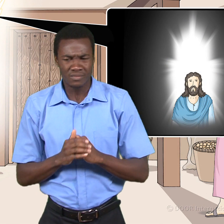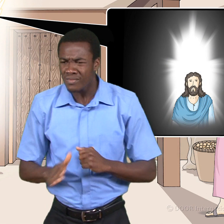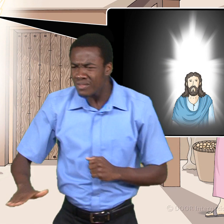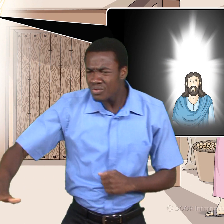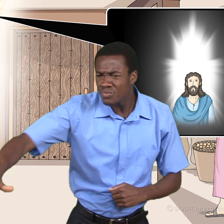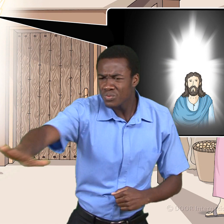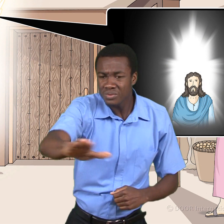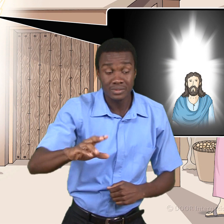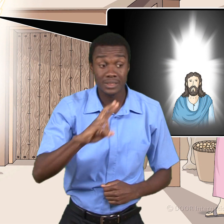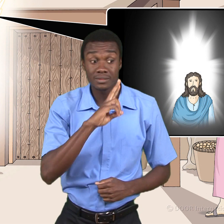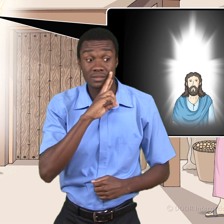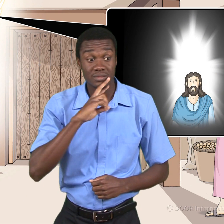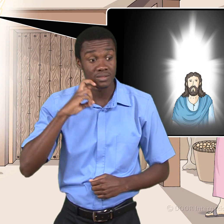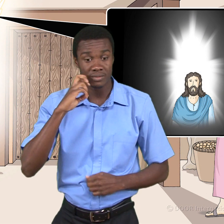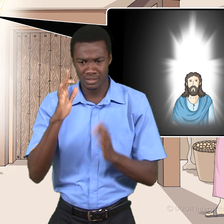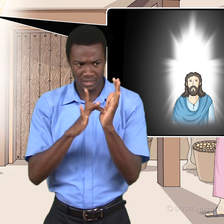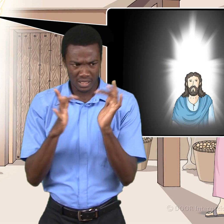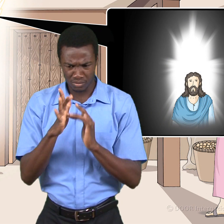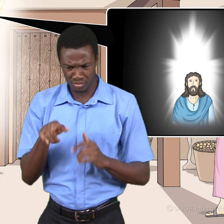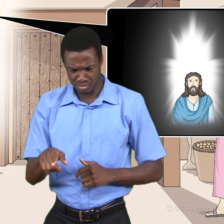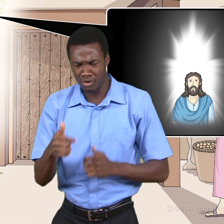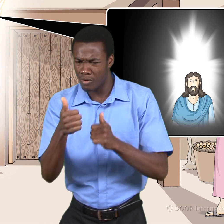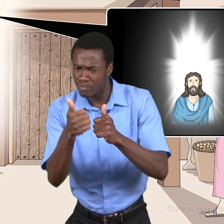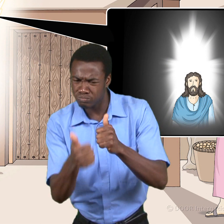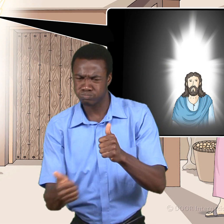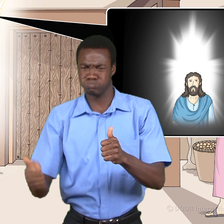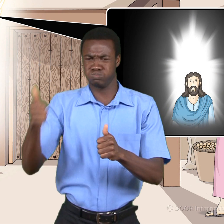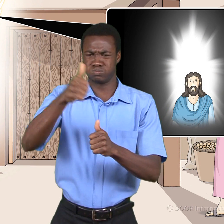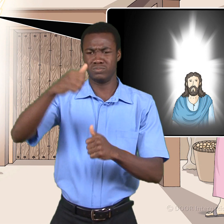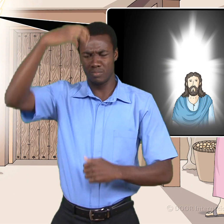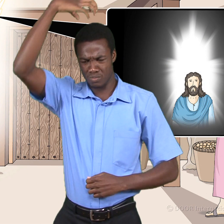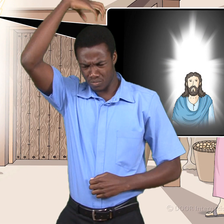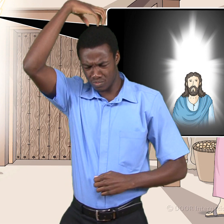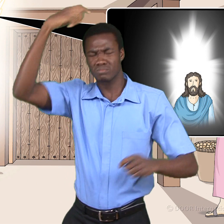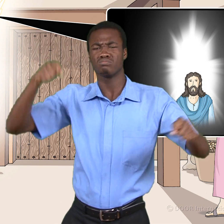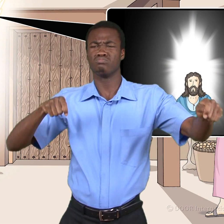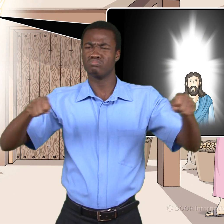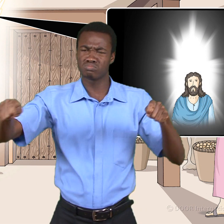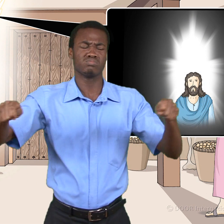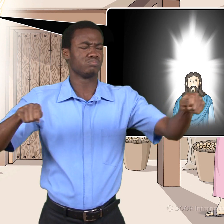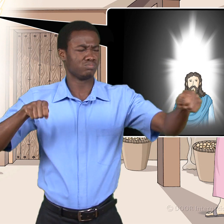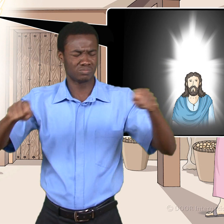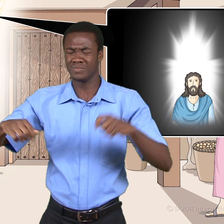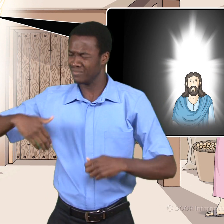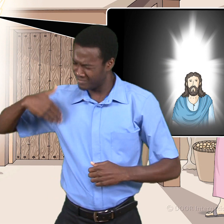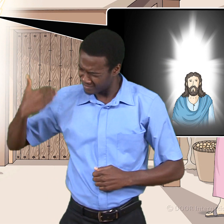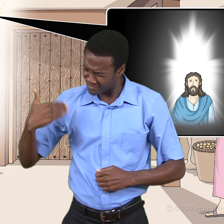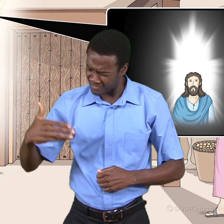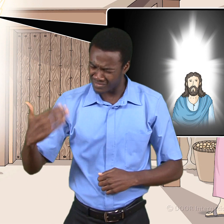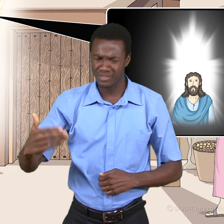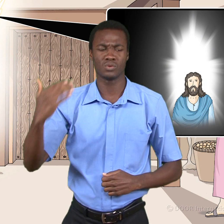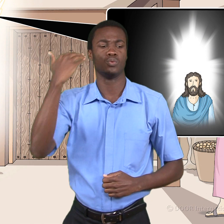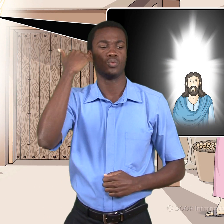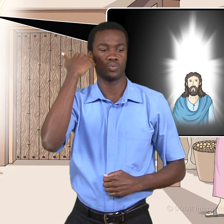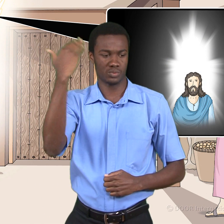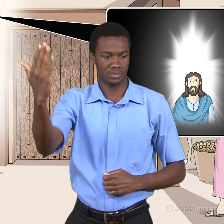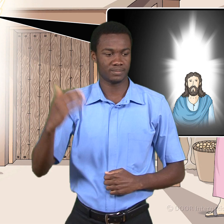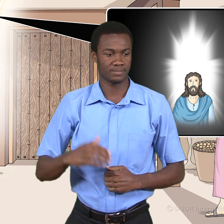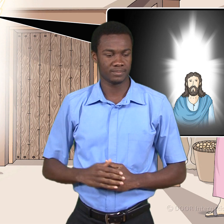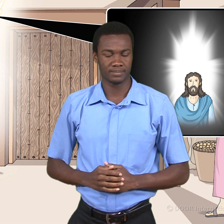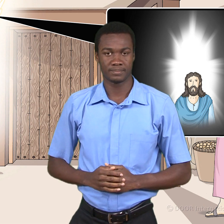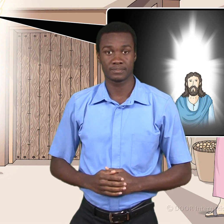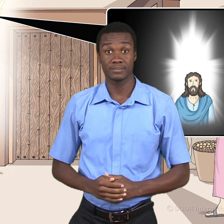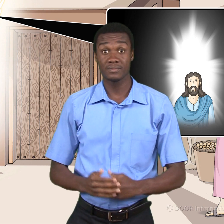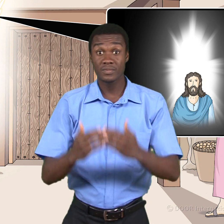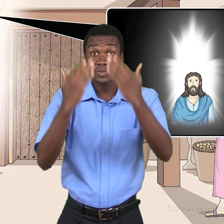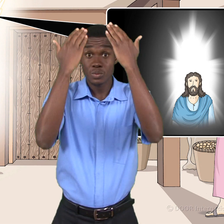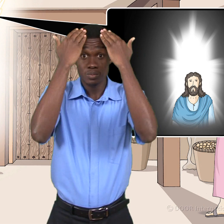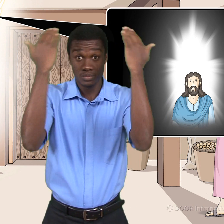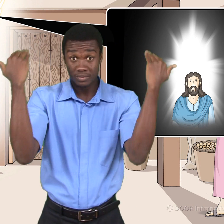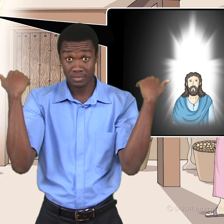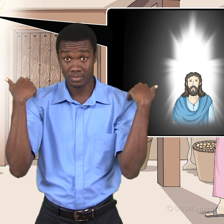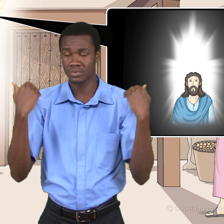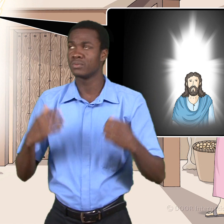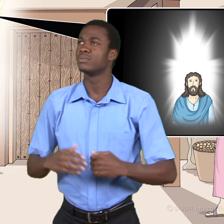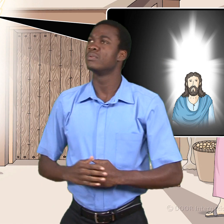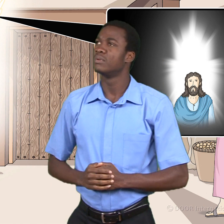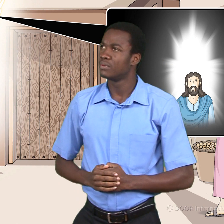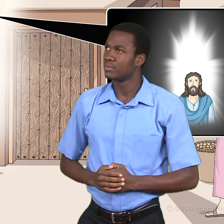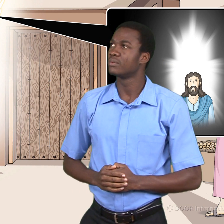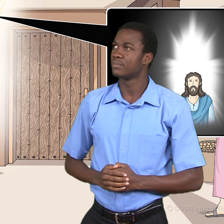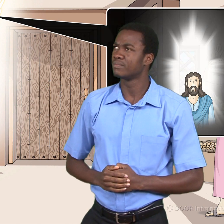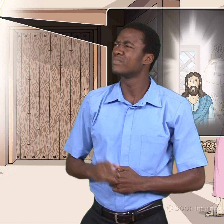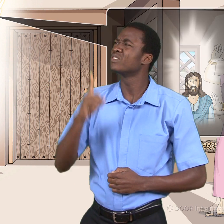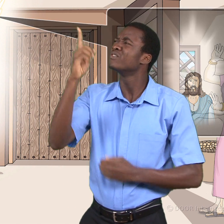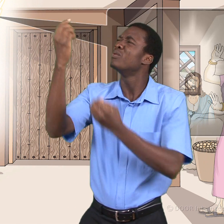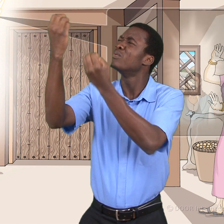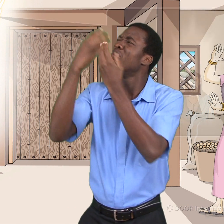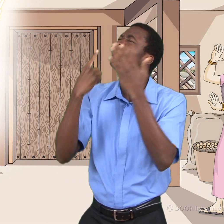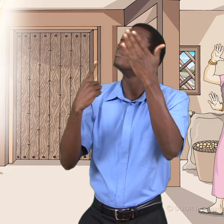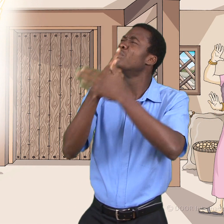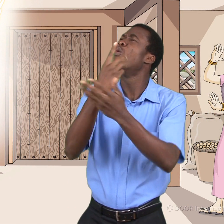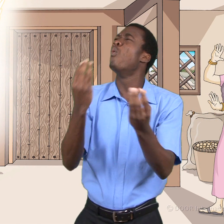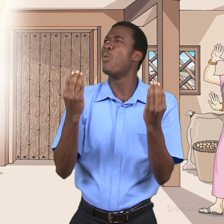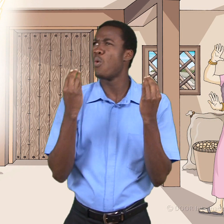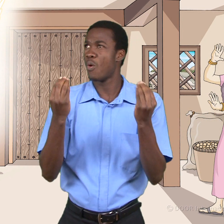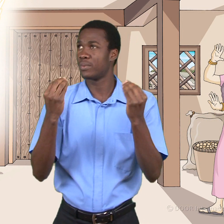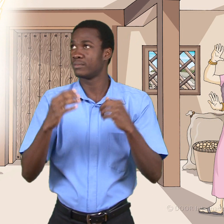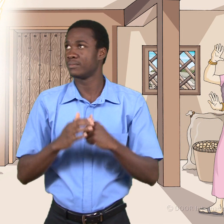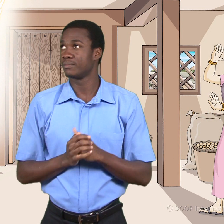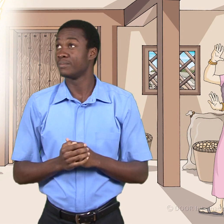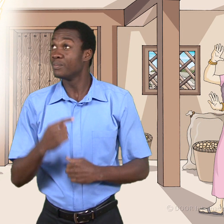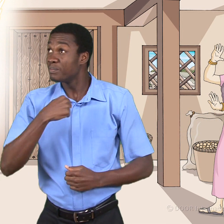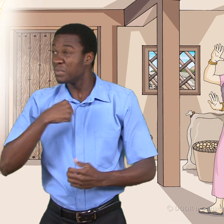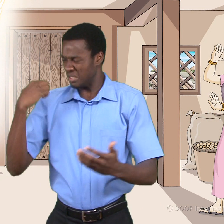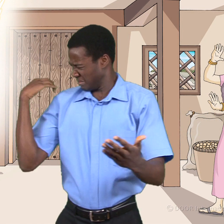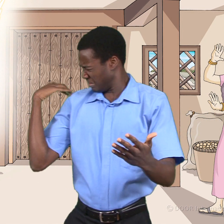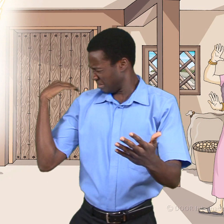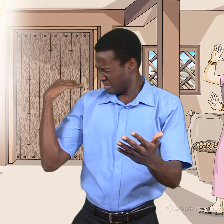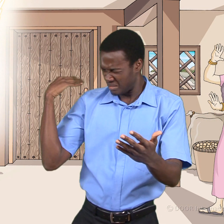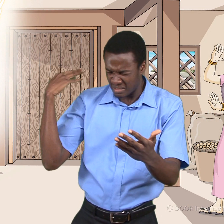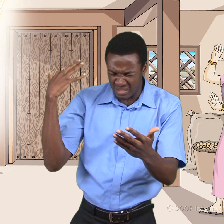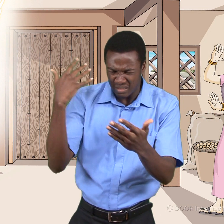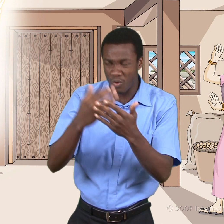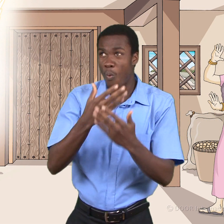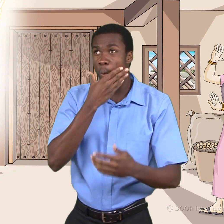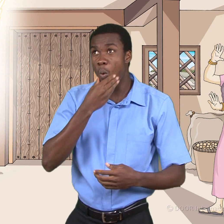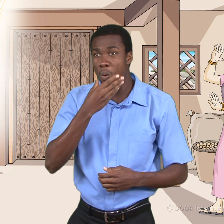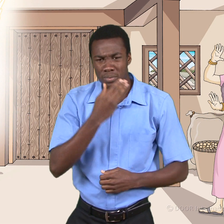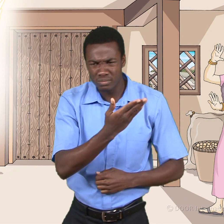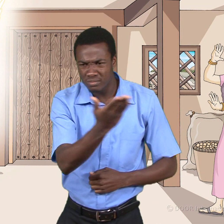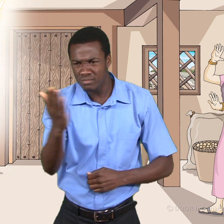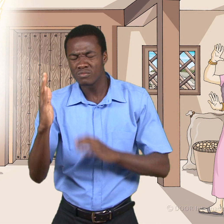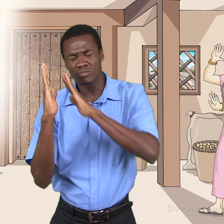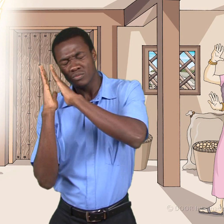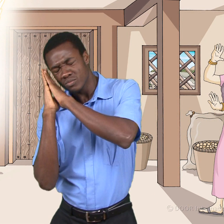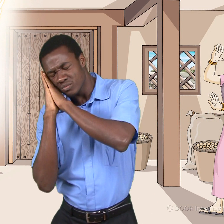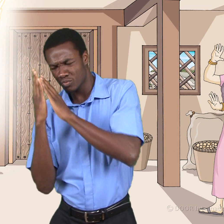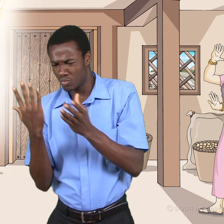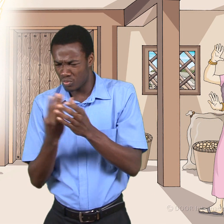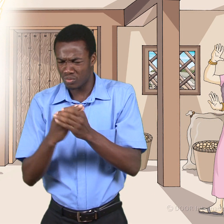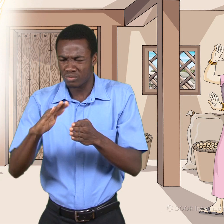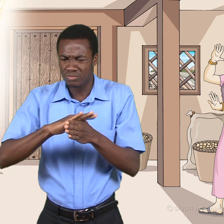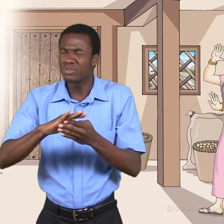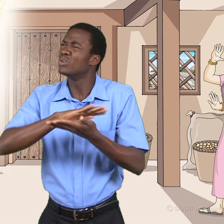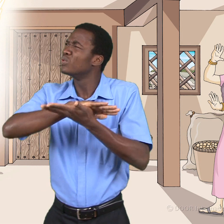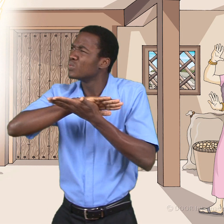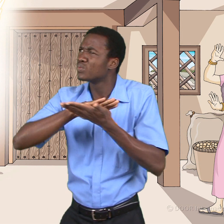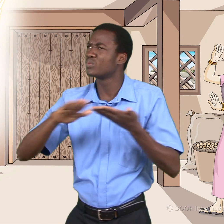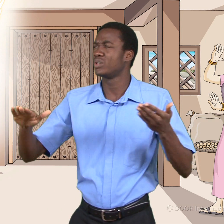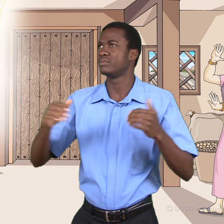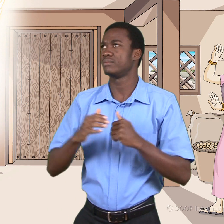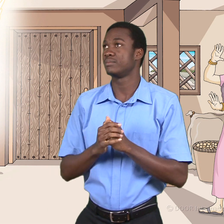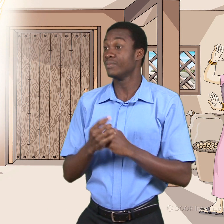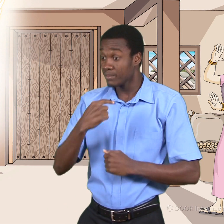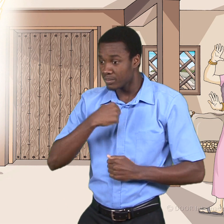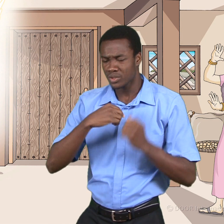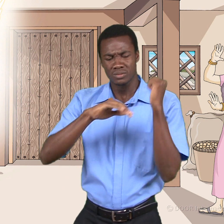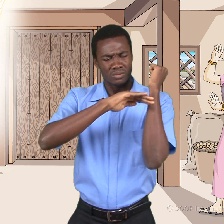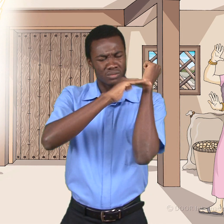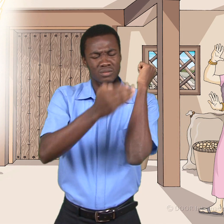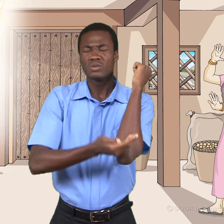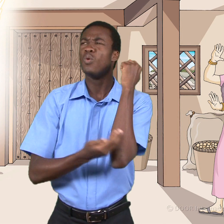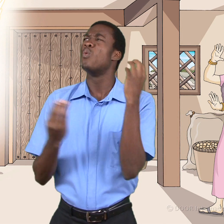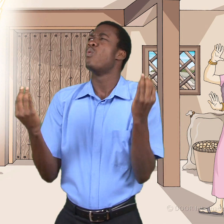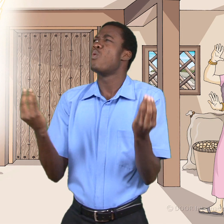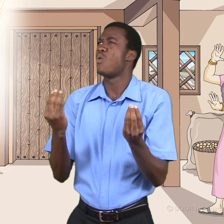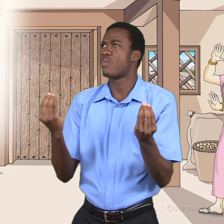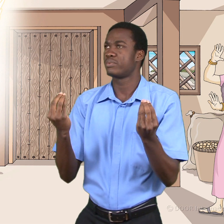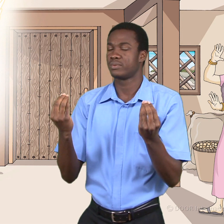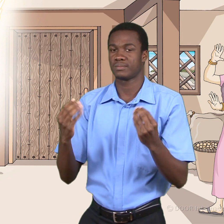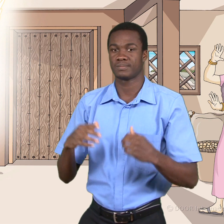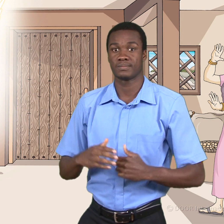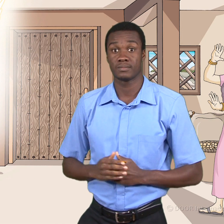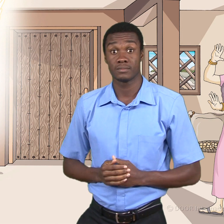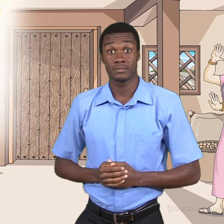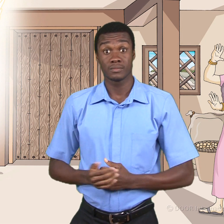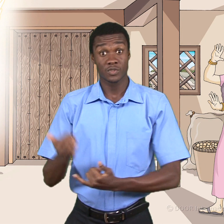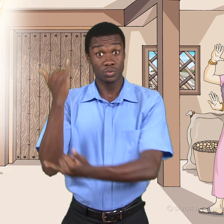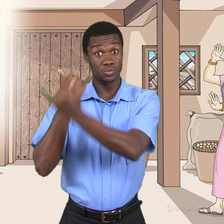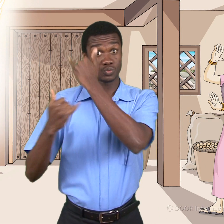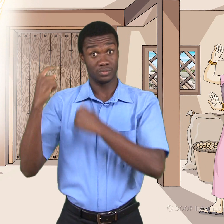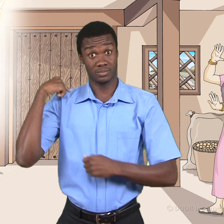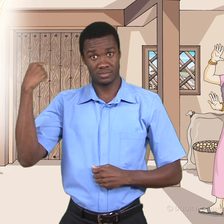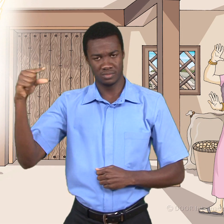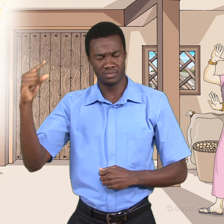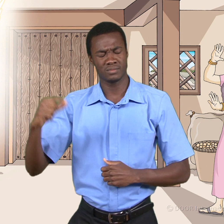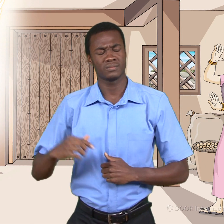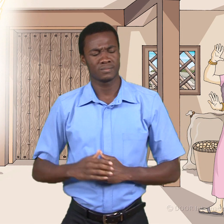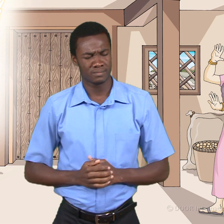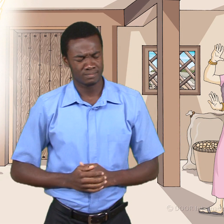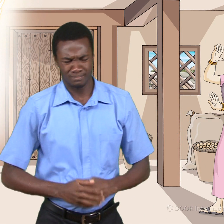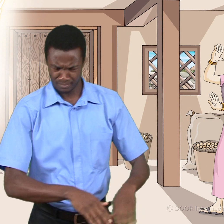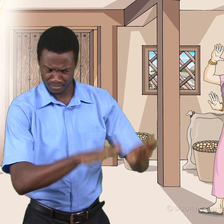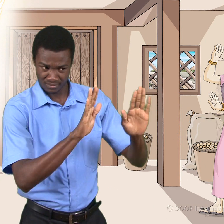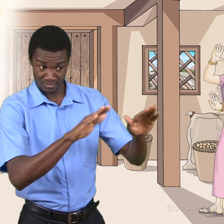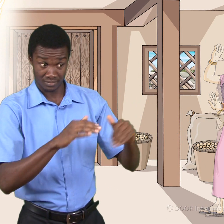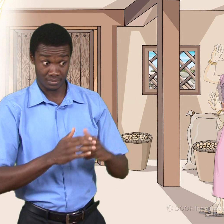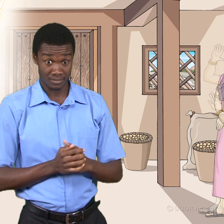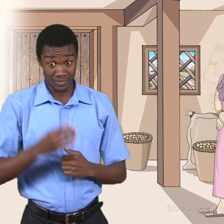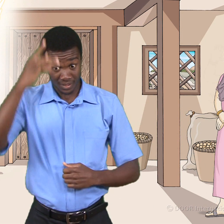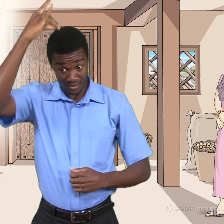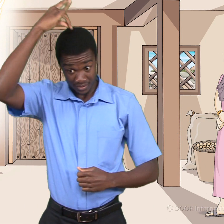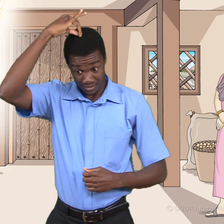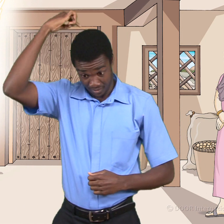His kingdom will never end!” “How can this be,” Mary asked the angel, “since I am a virgin?”